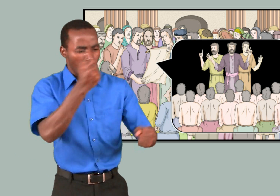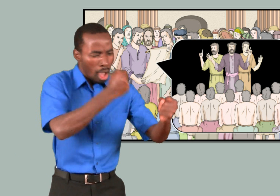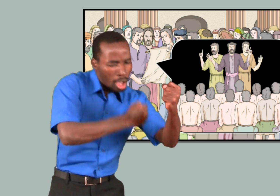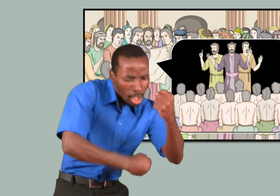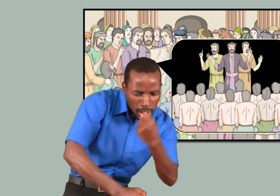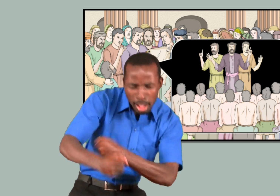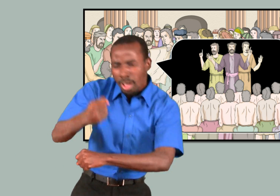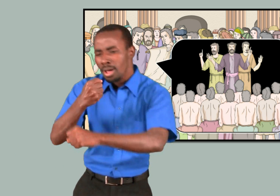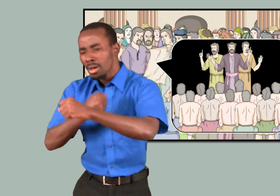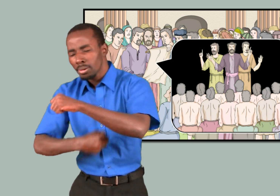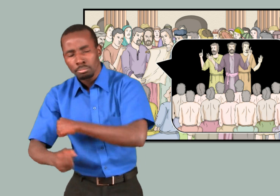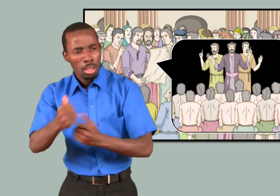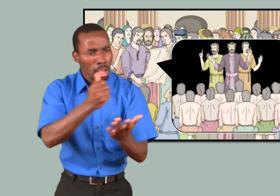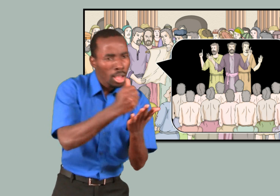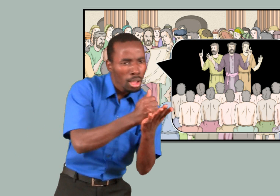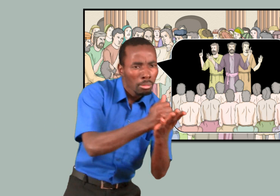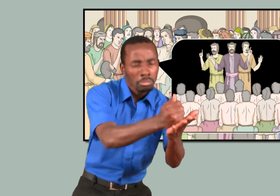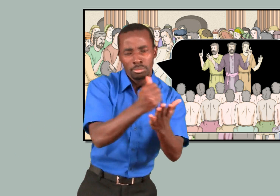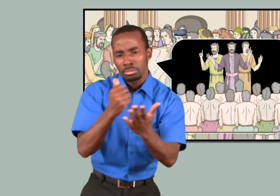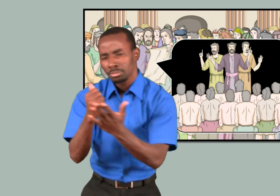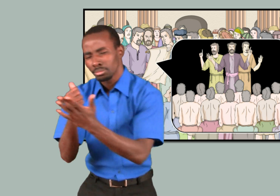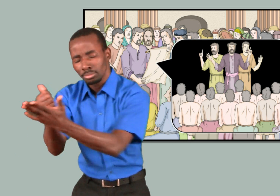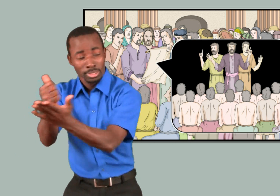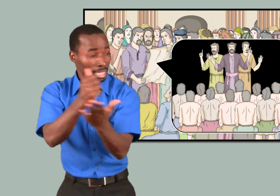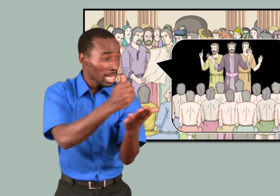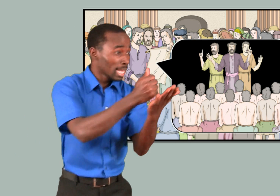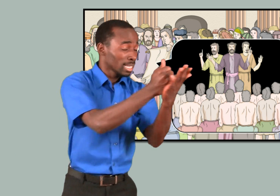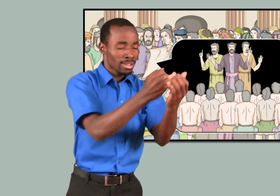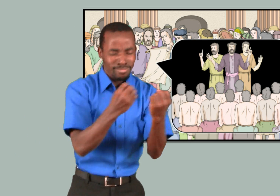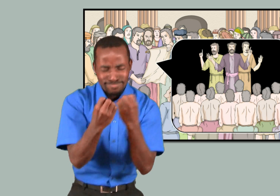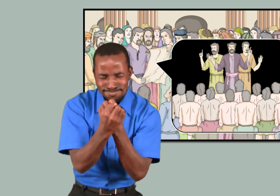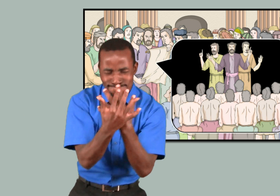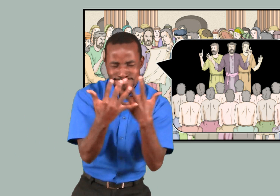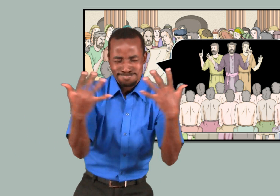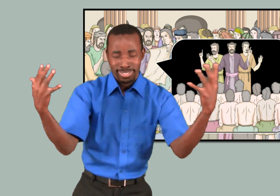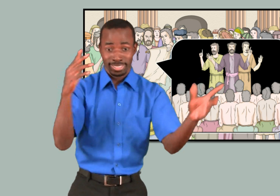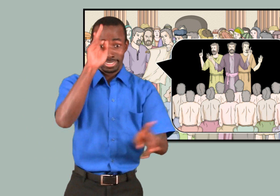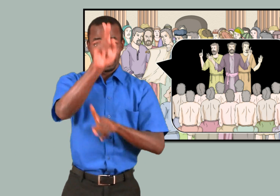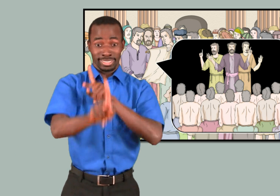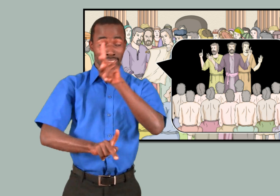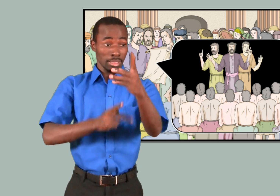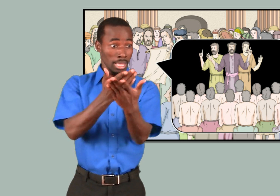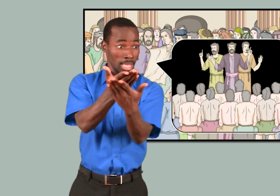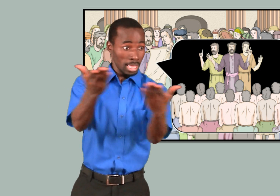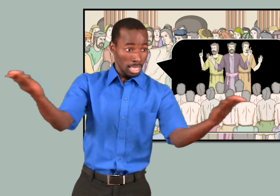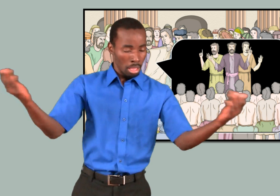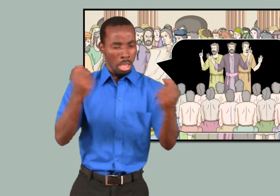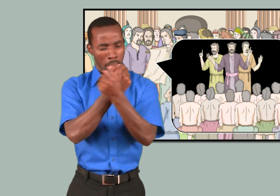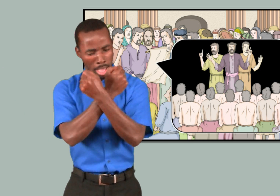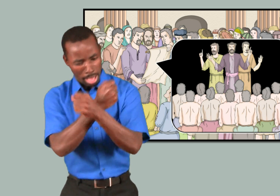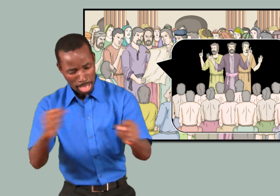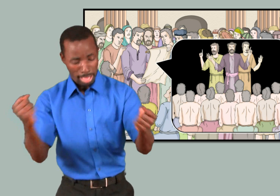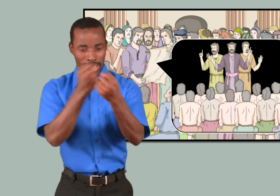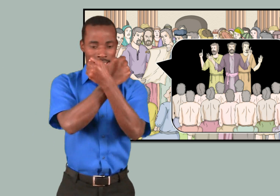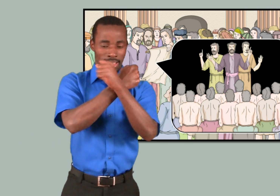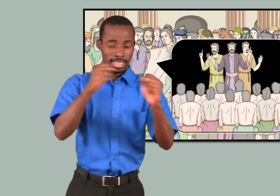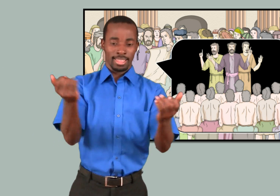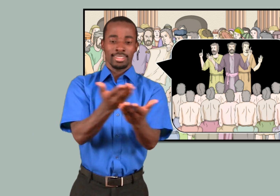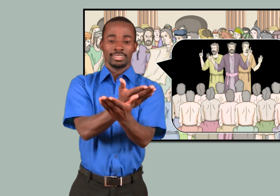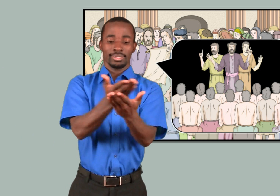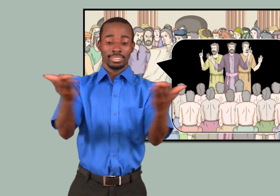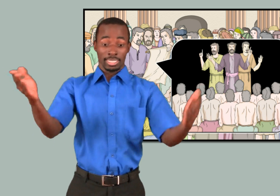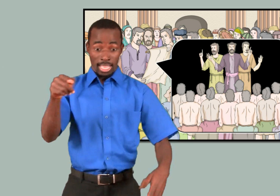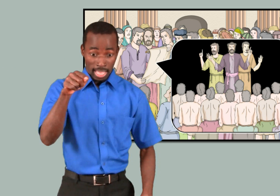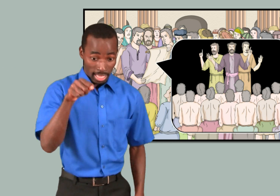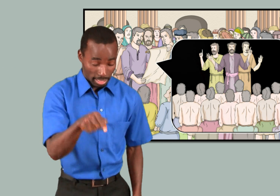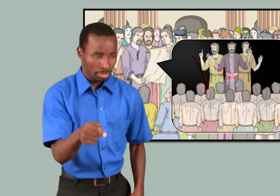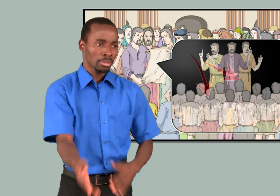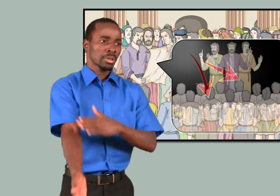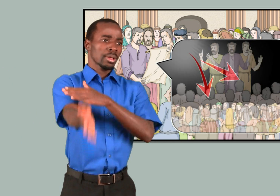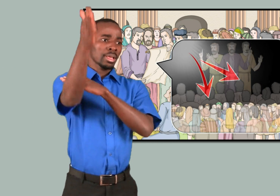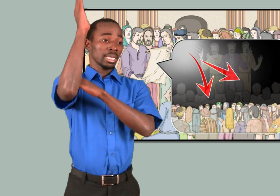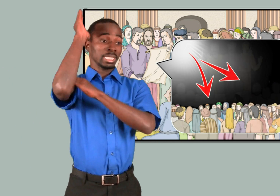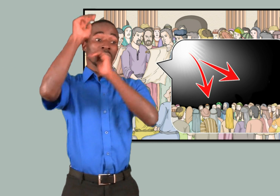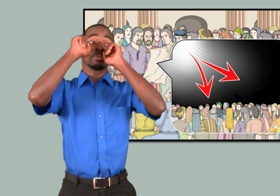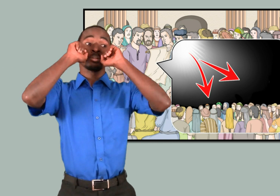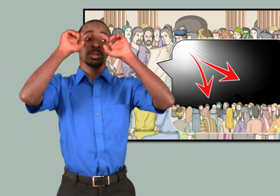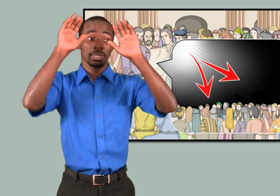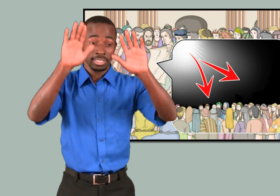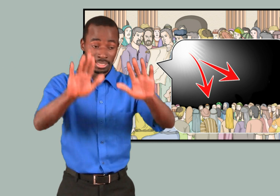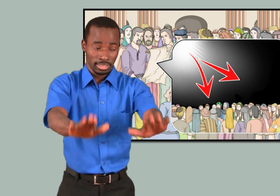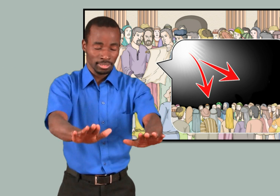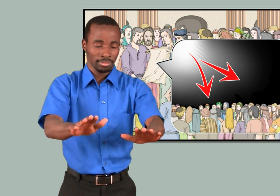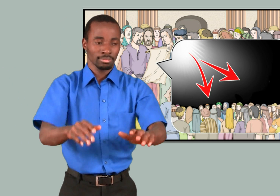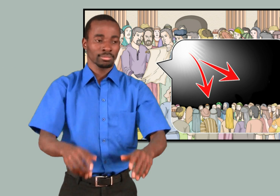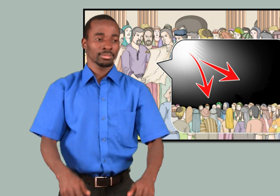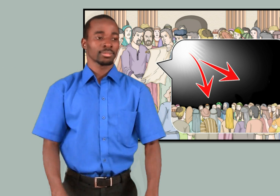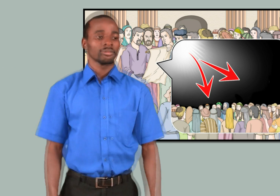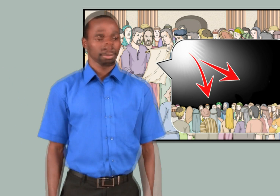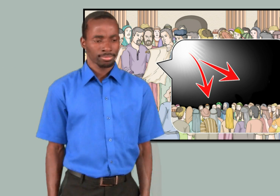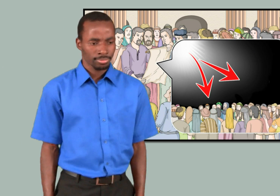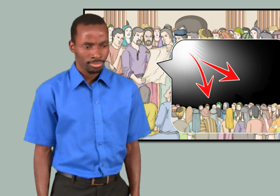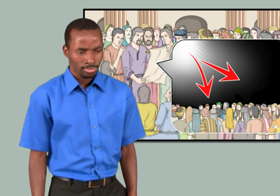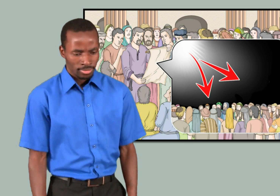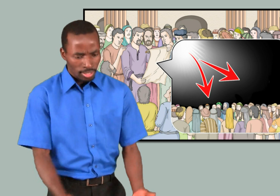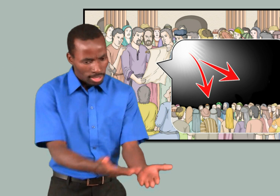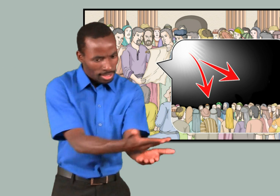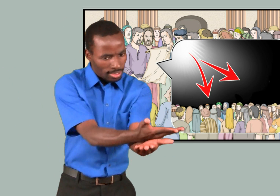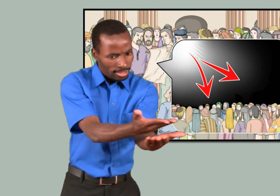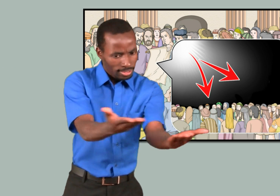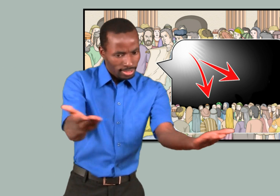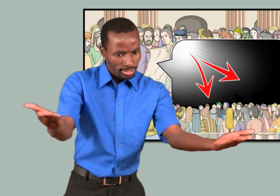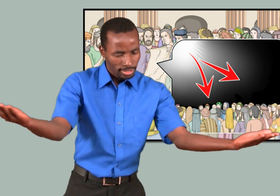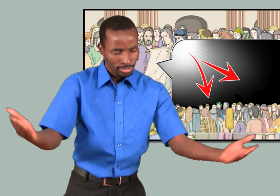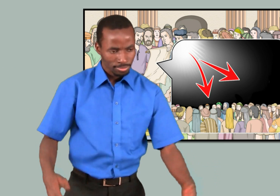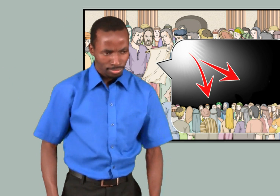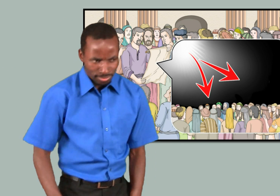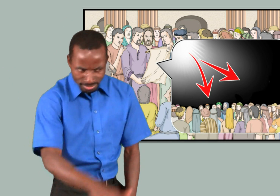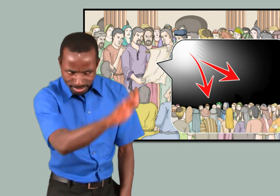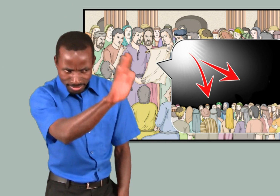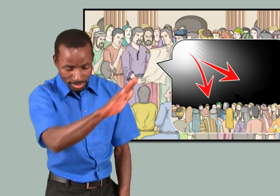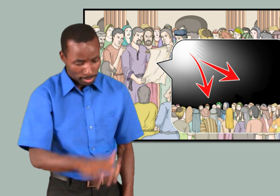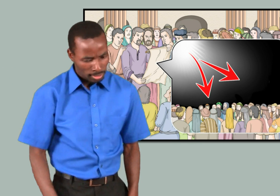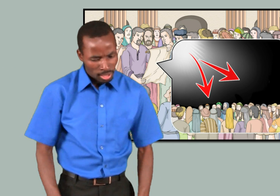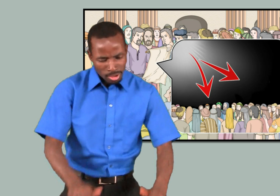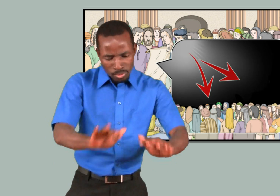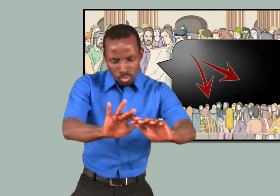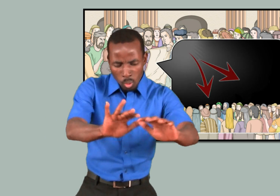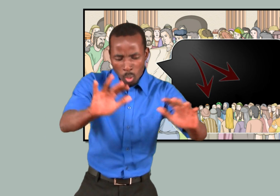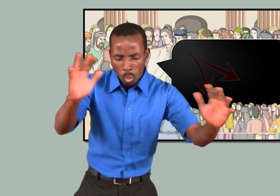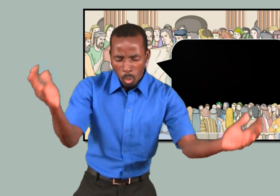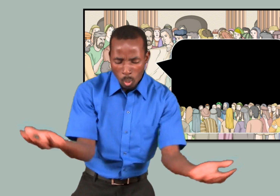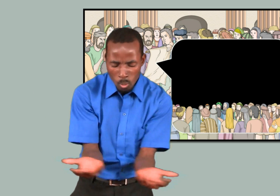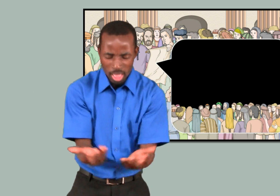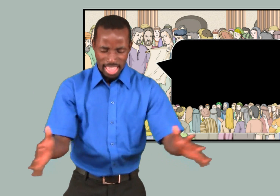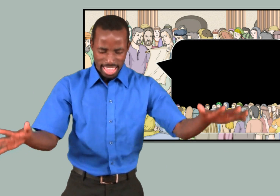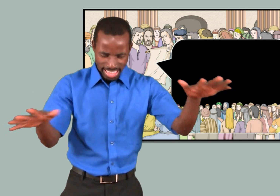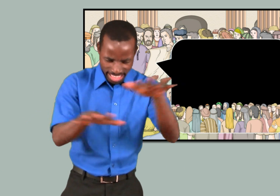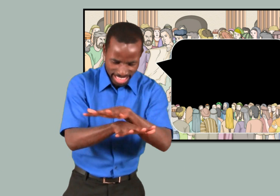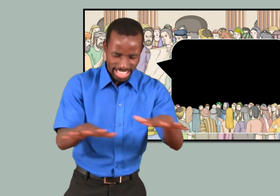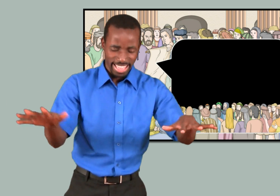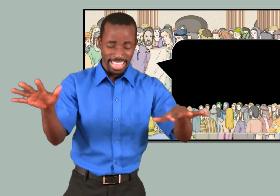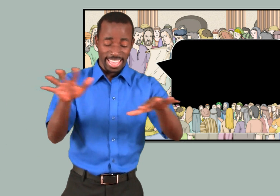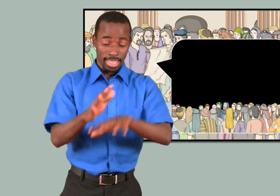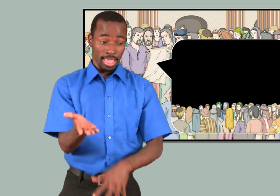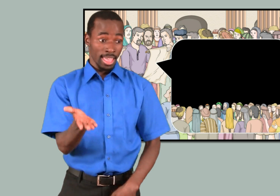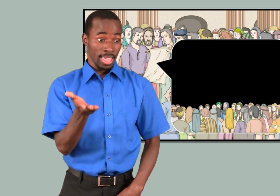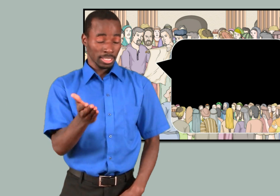poor, yet making many rich;